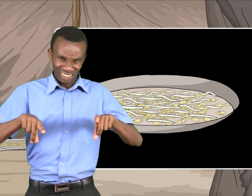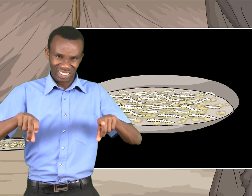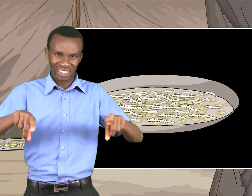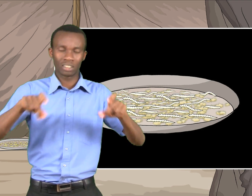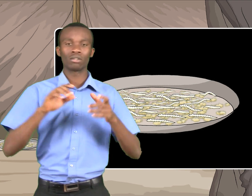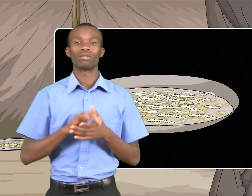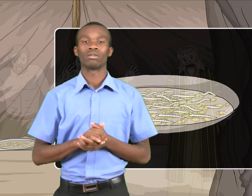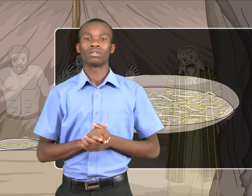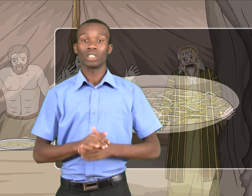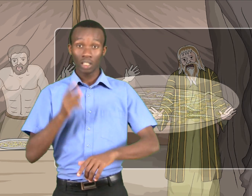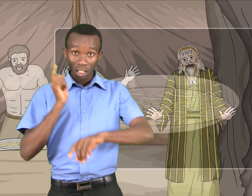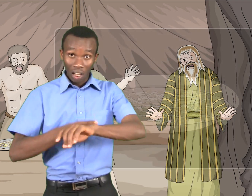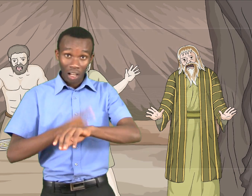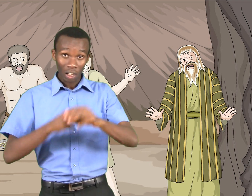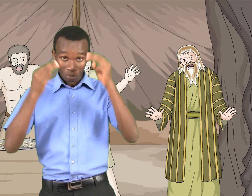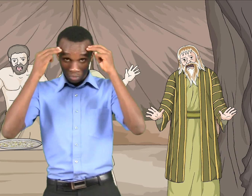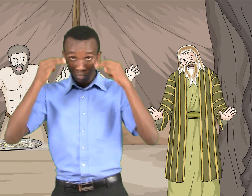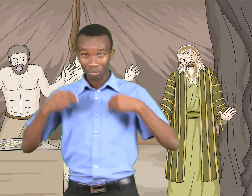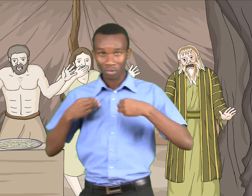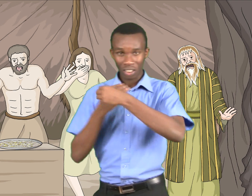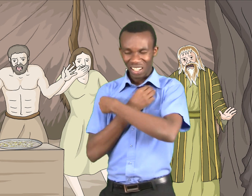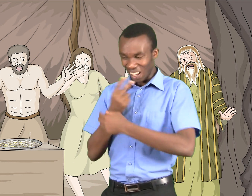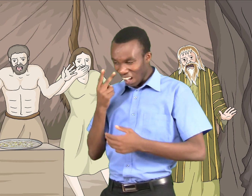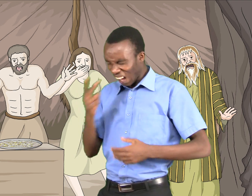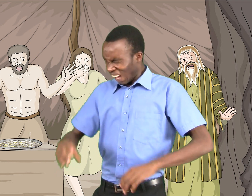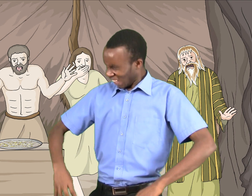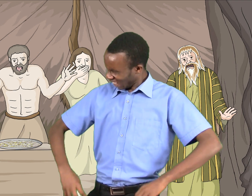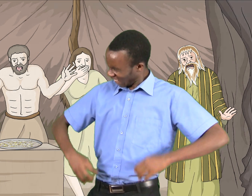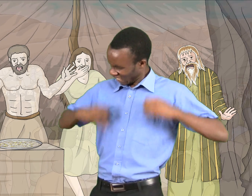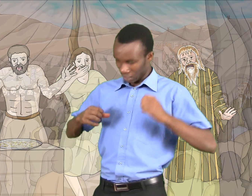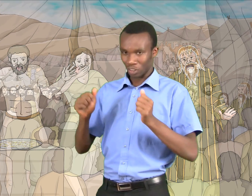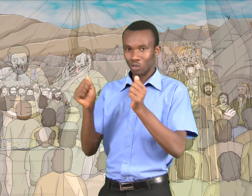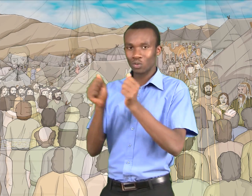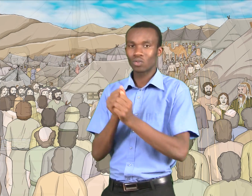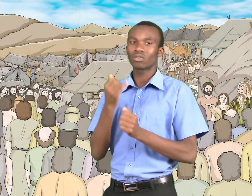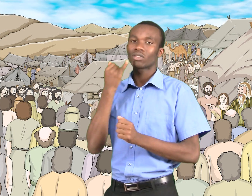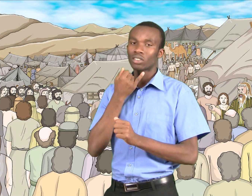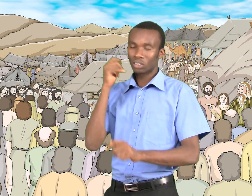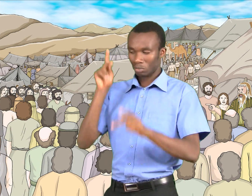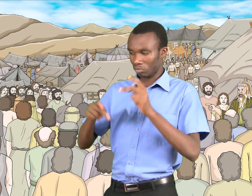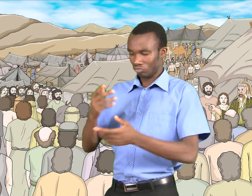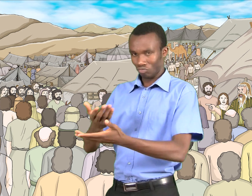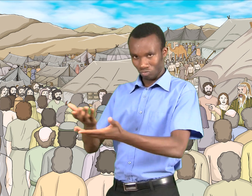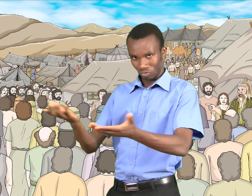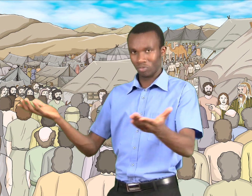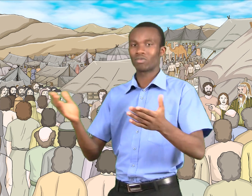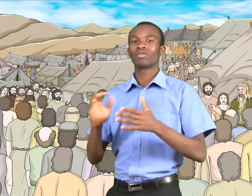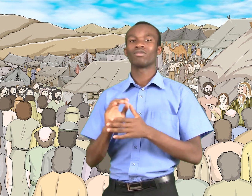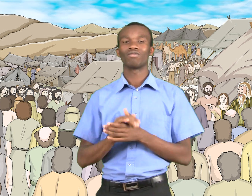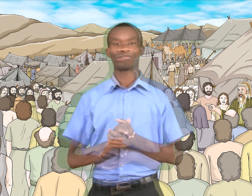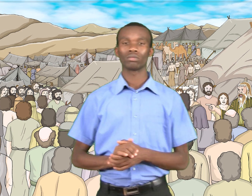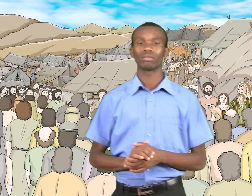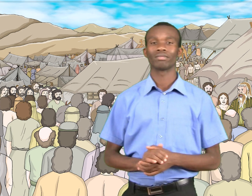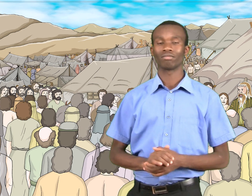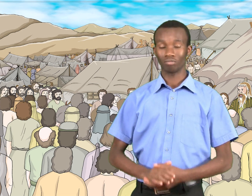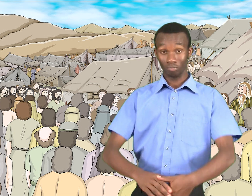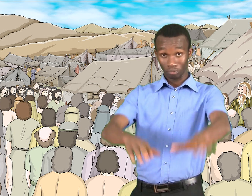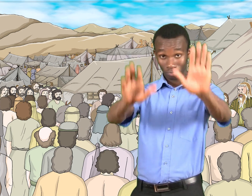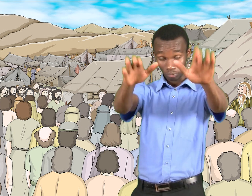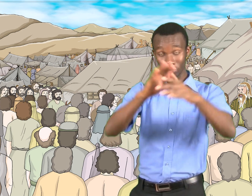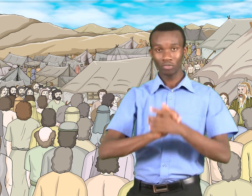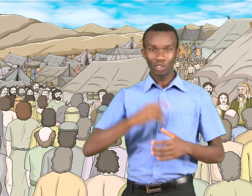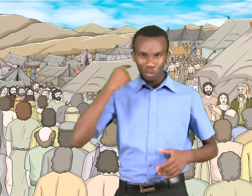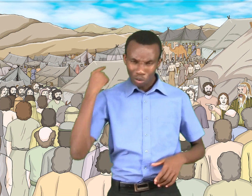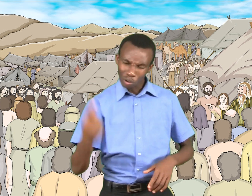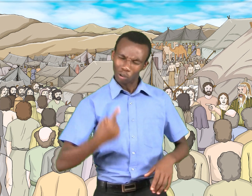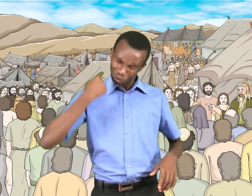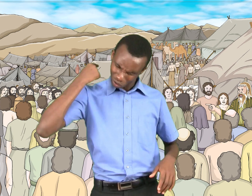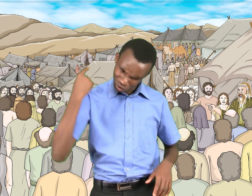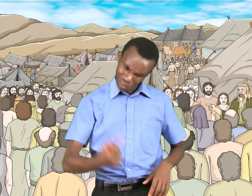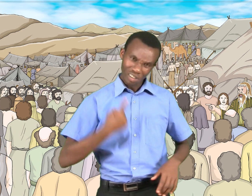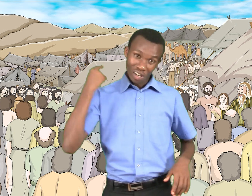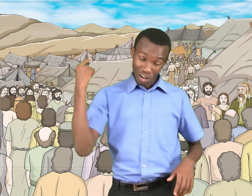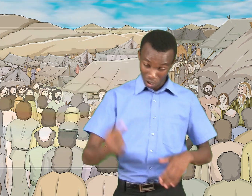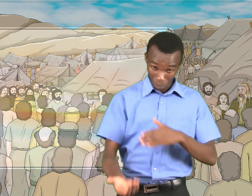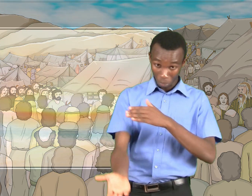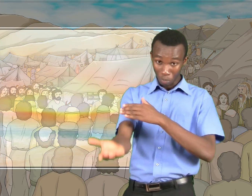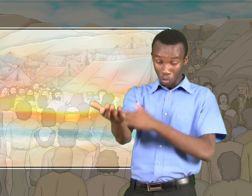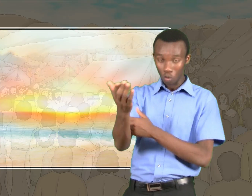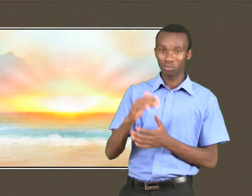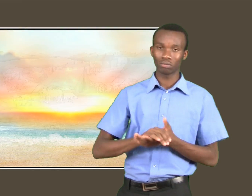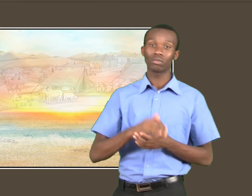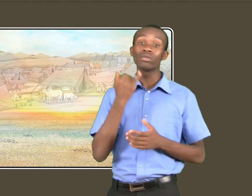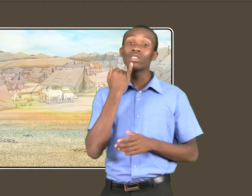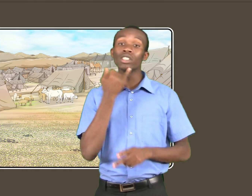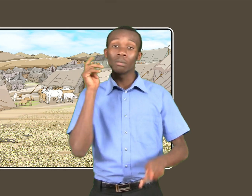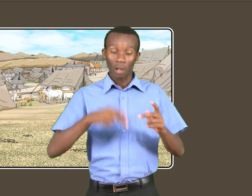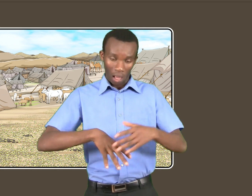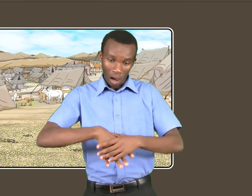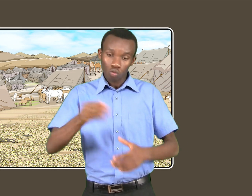So Moses was angry with them.